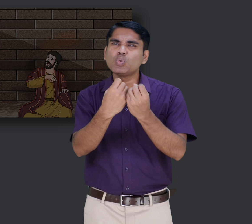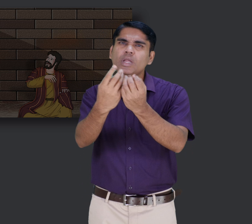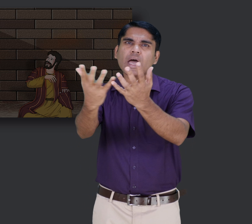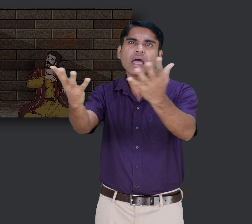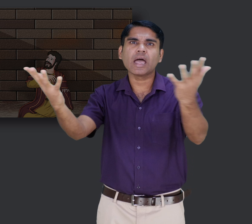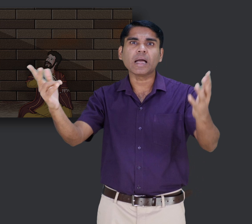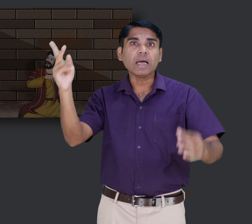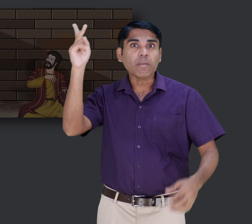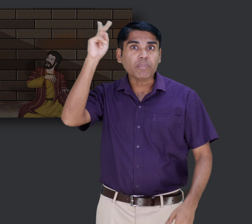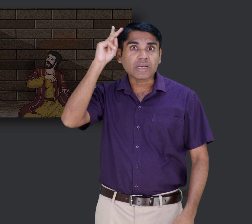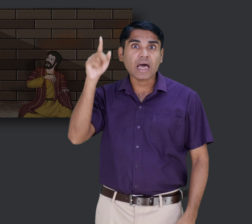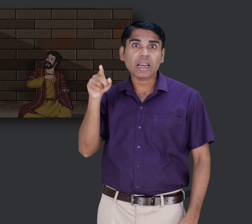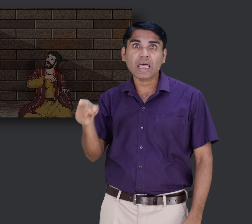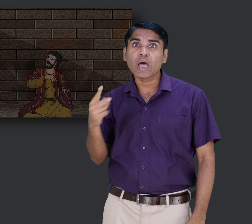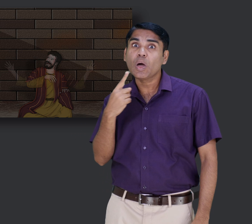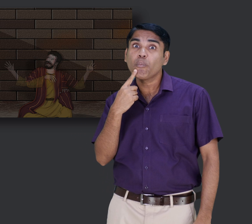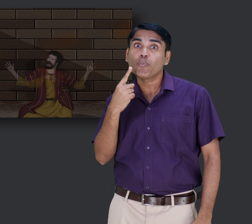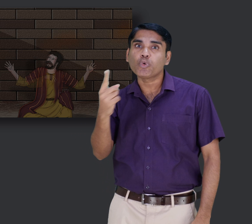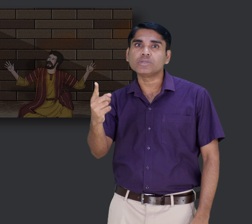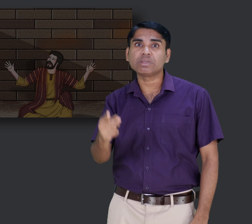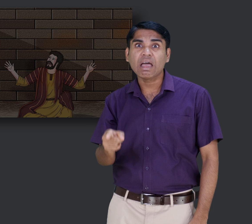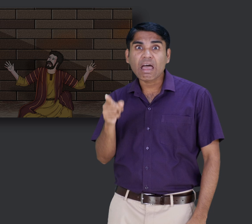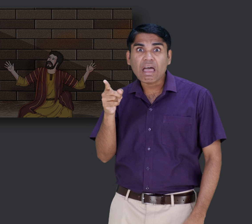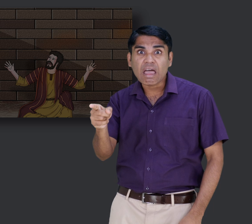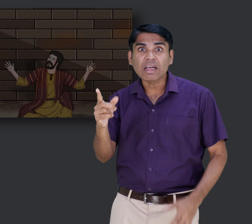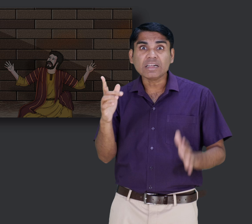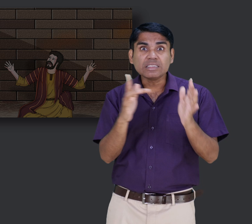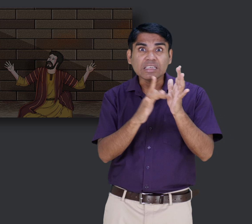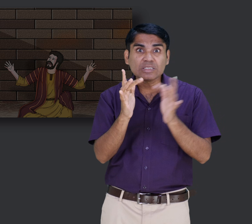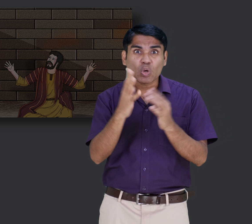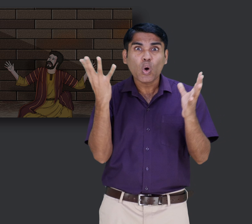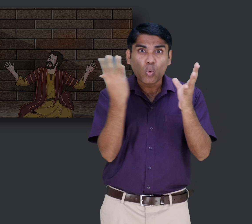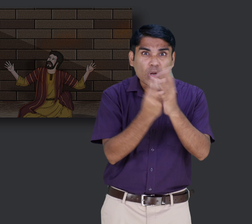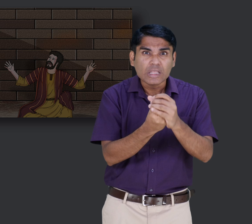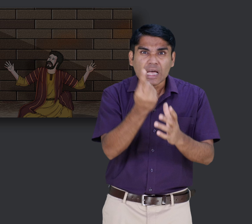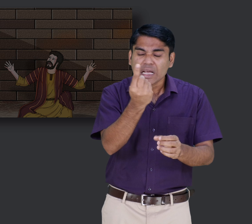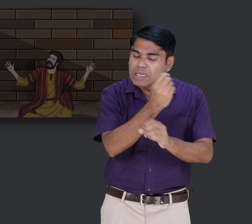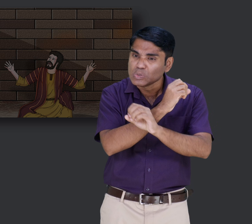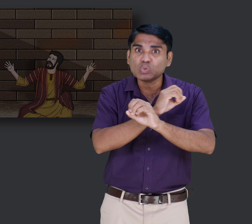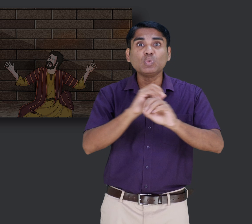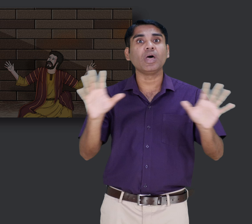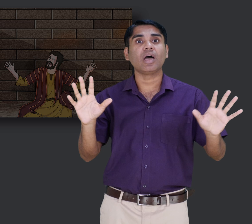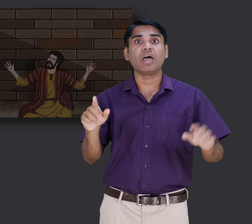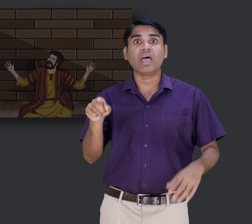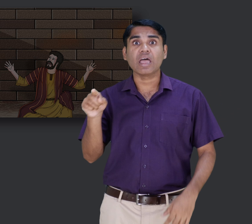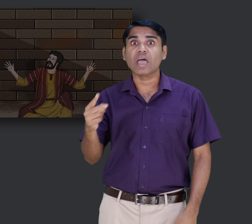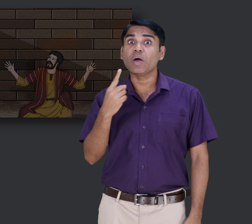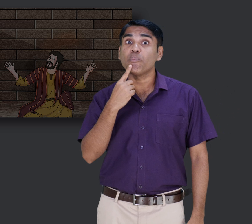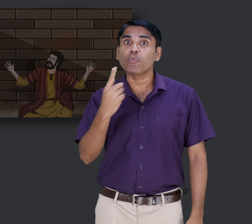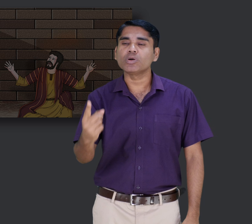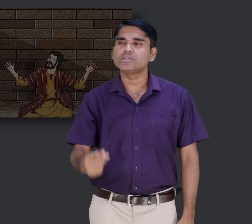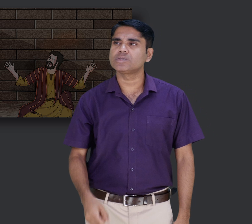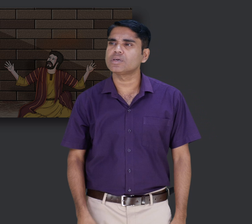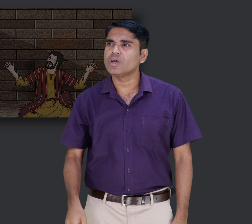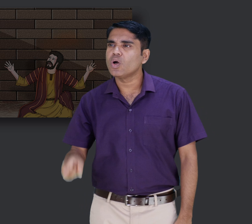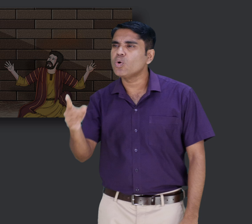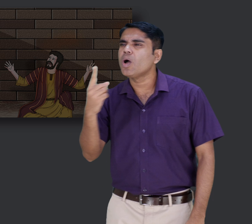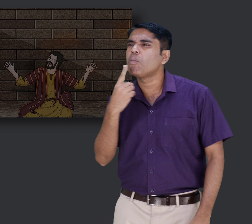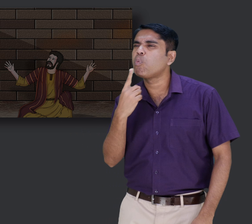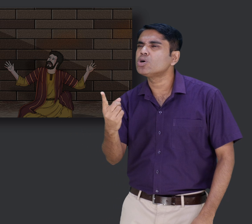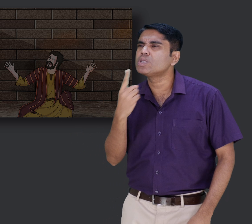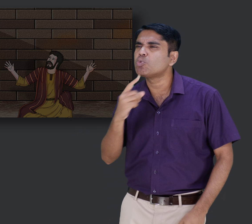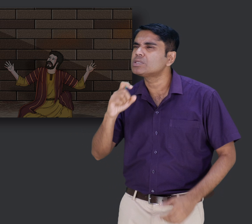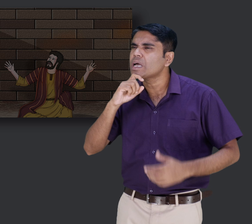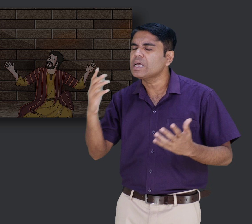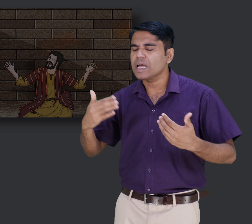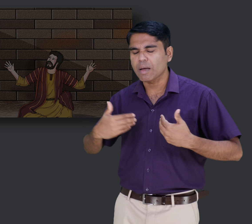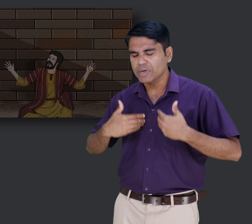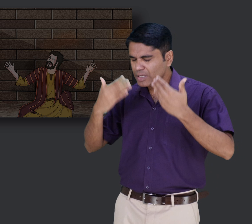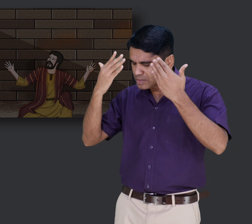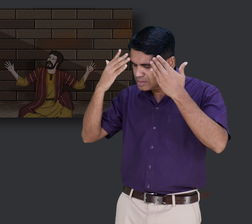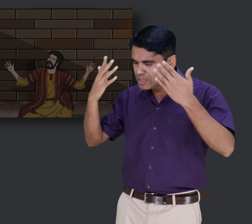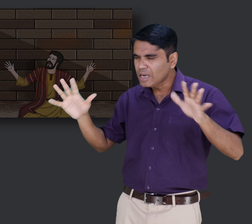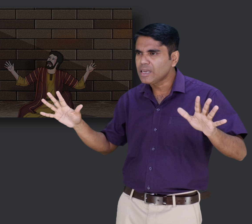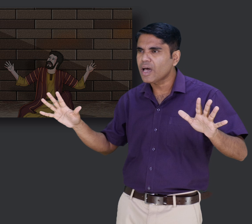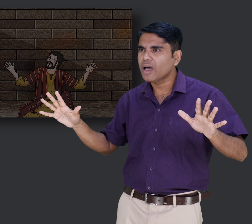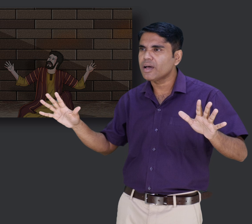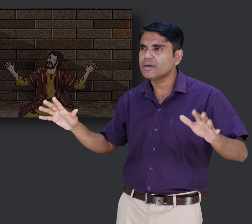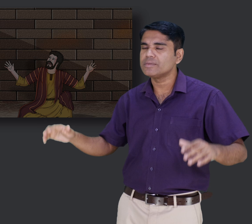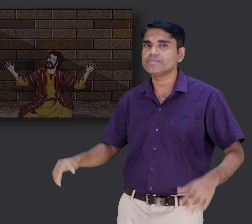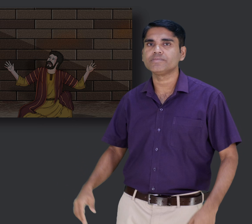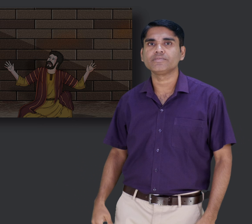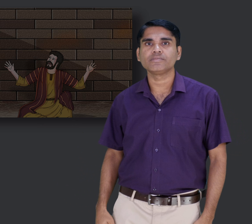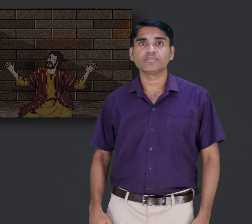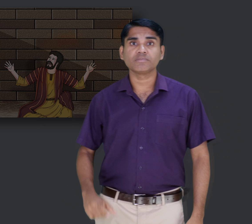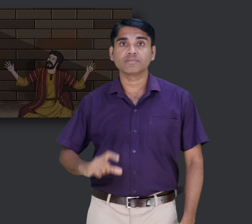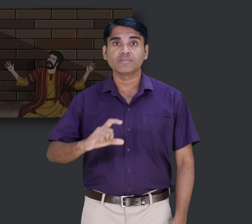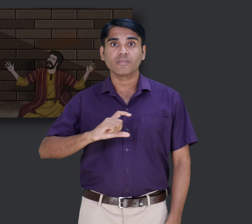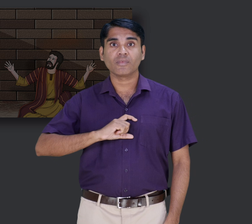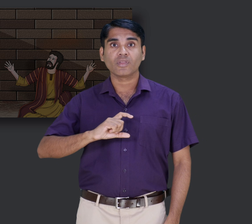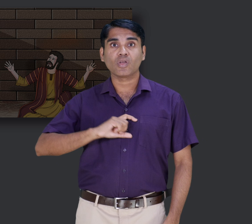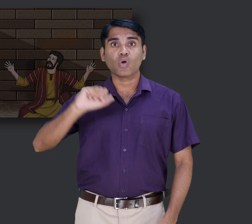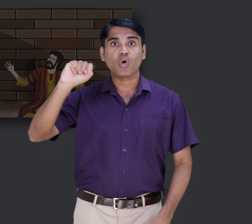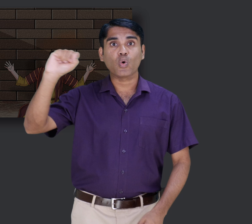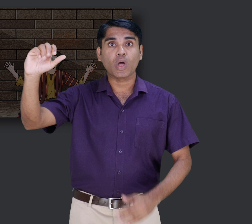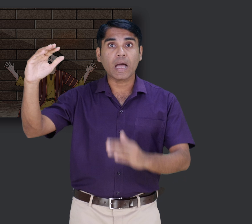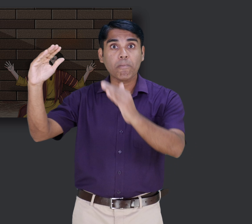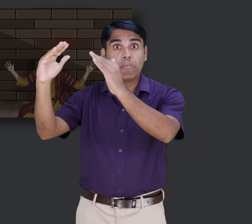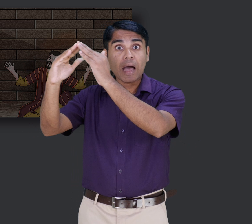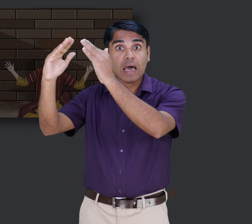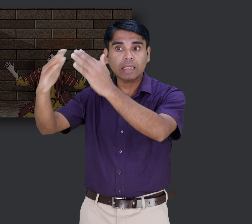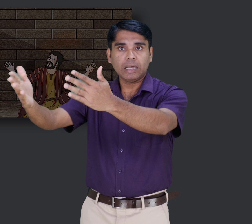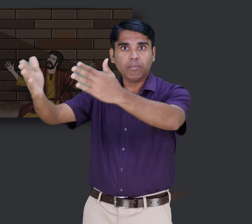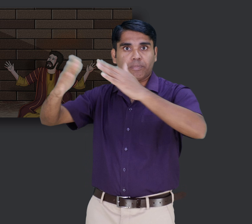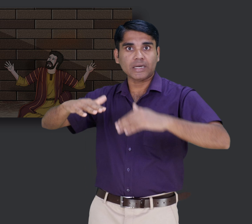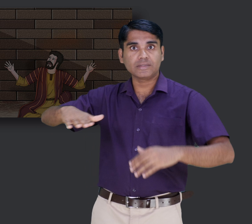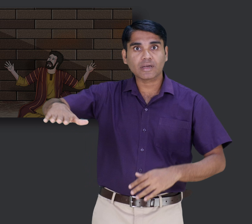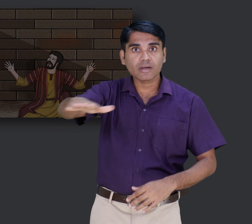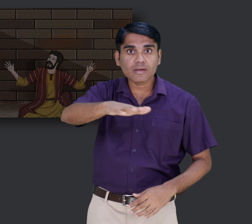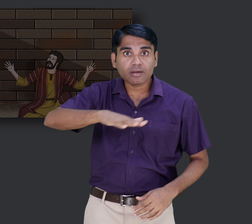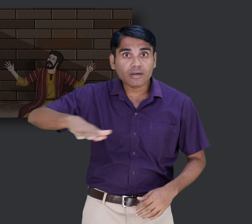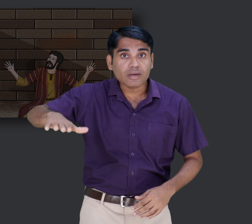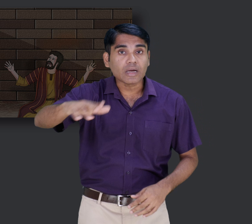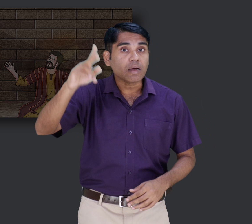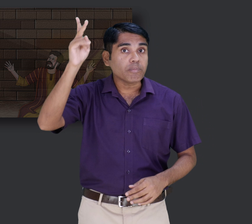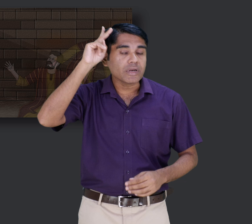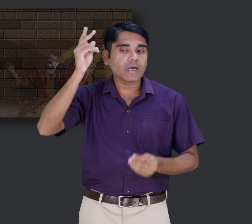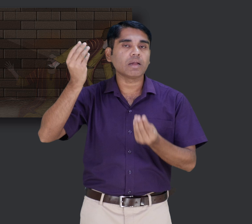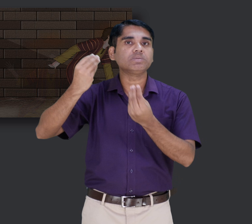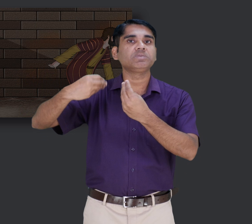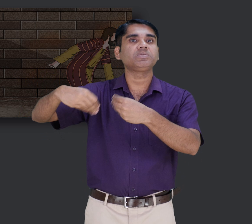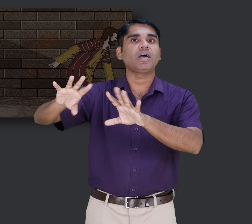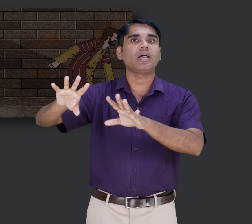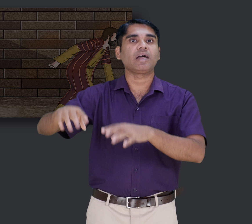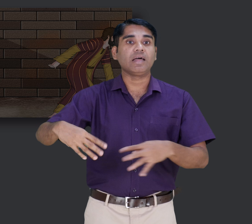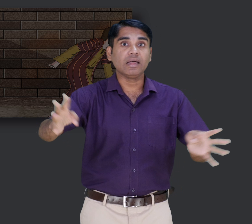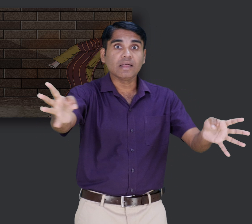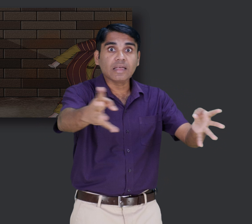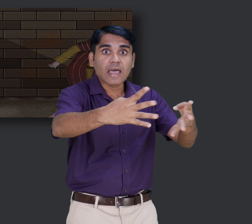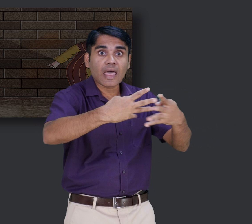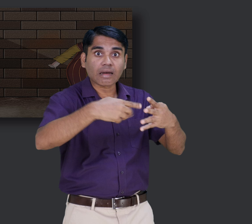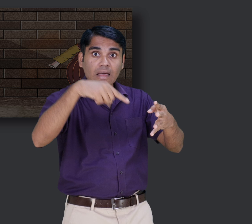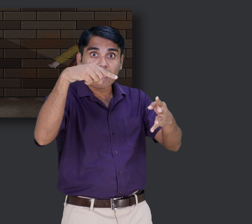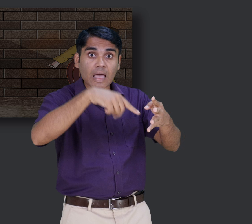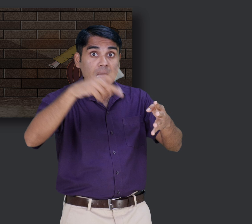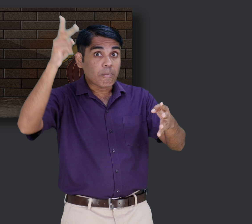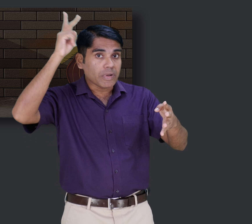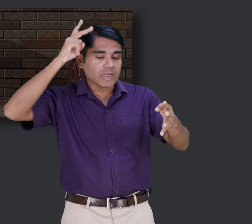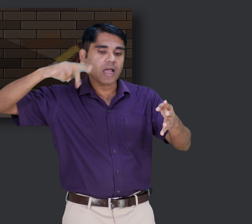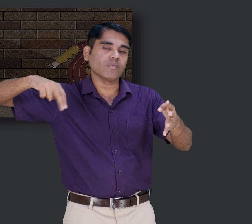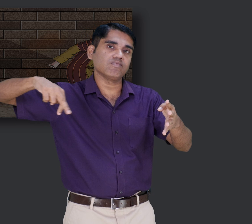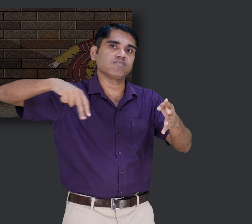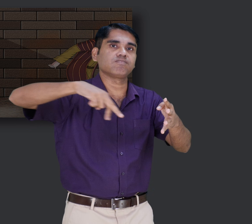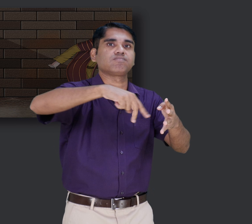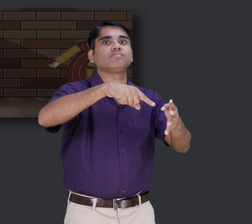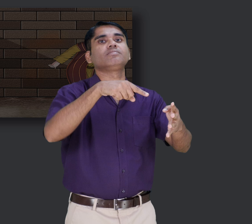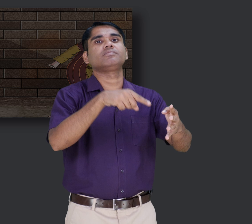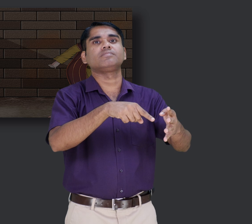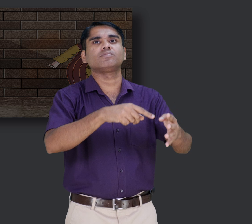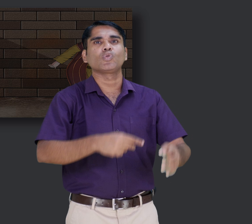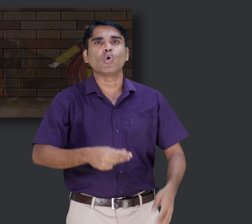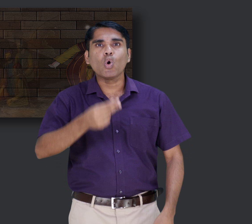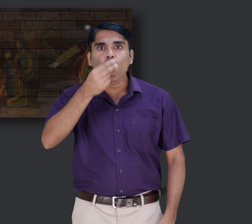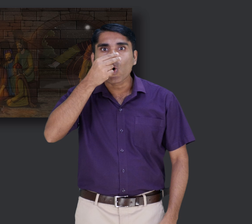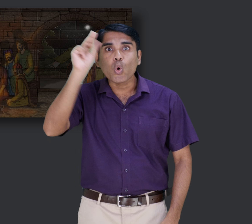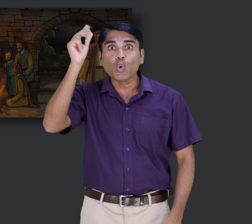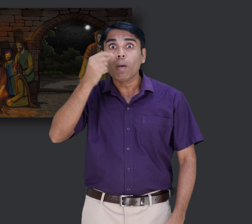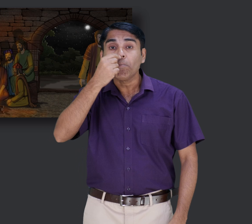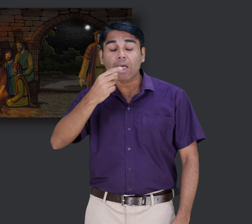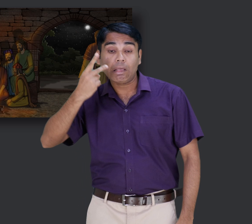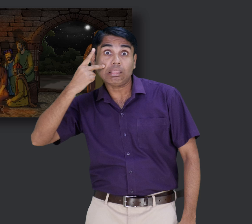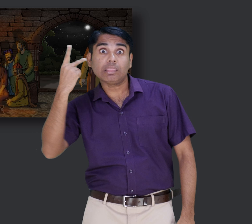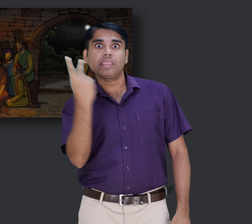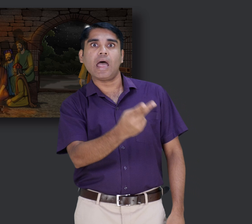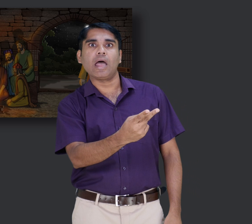But he denied it before them all: “I do not know what you are talking about.”